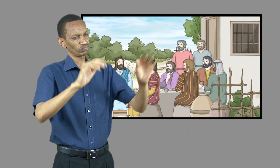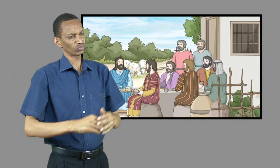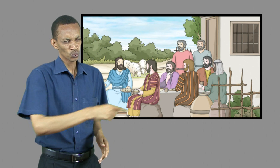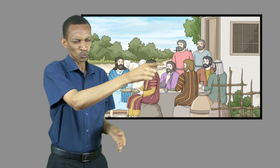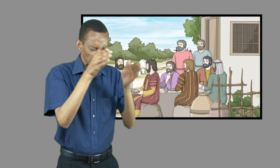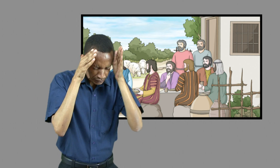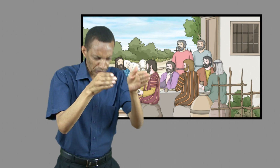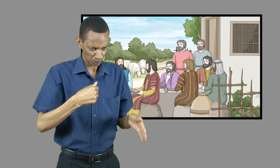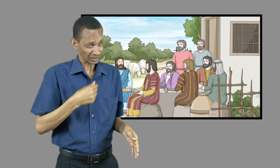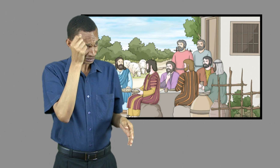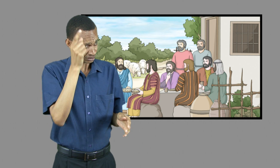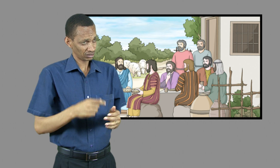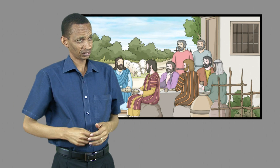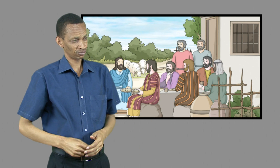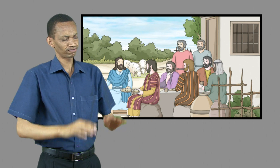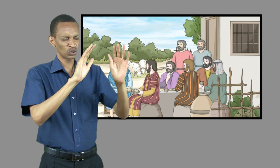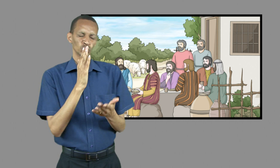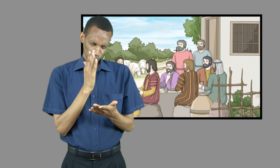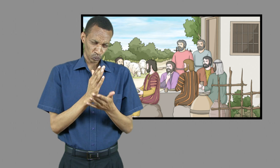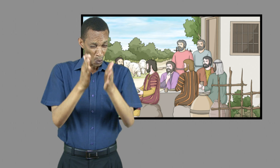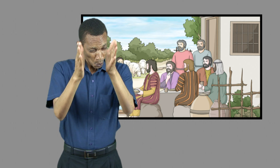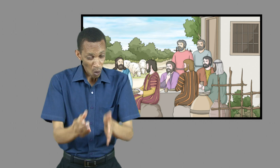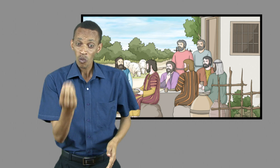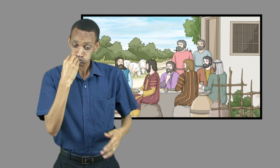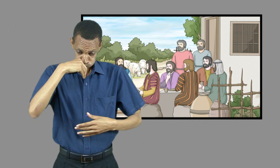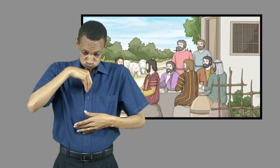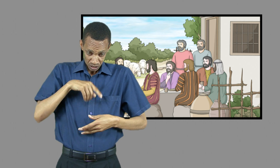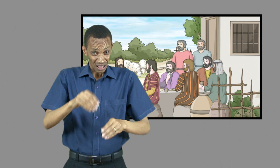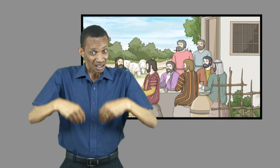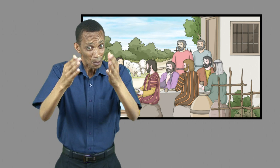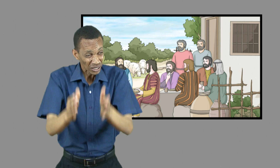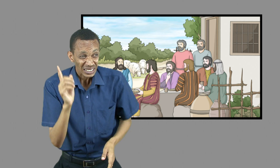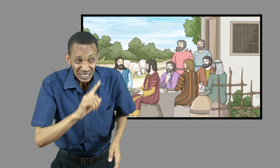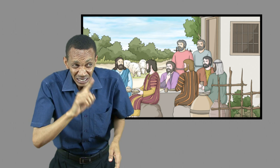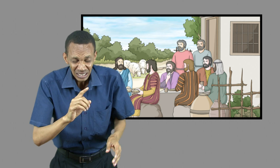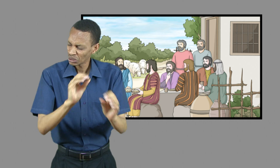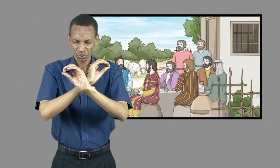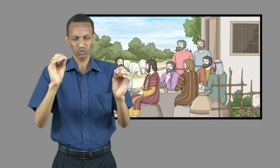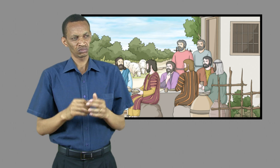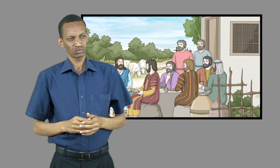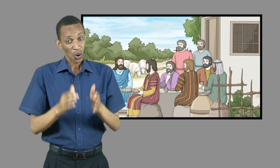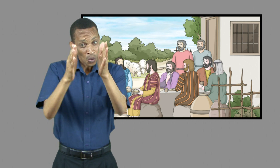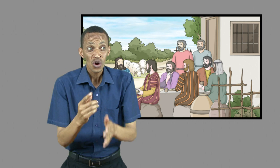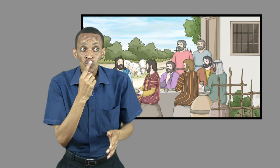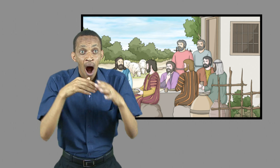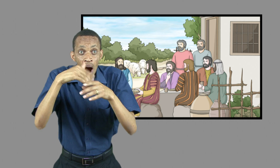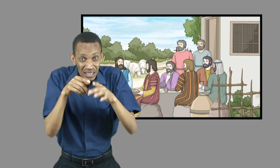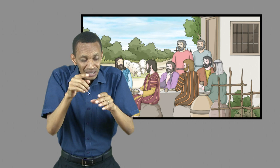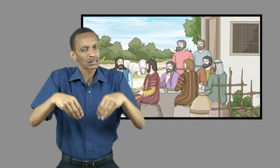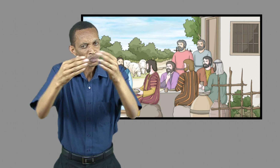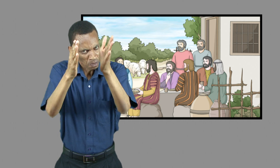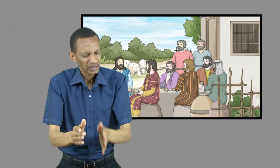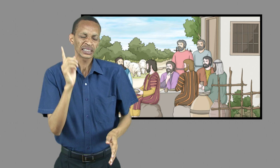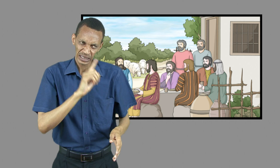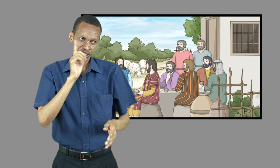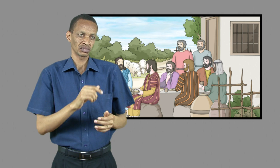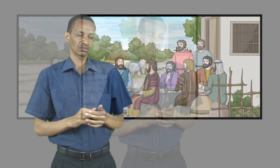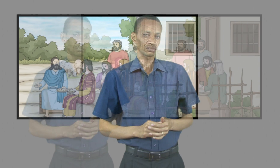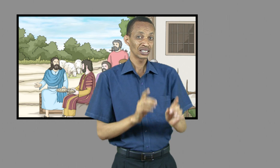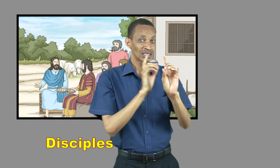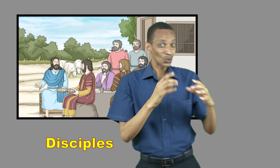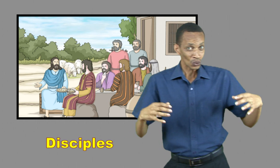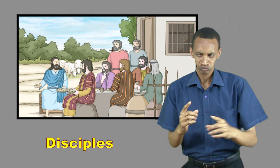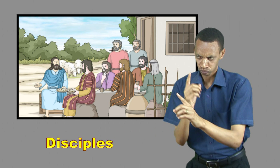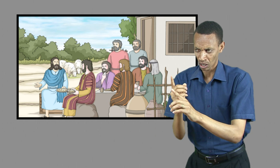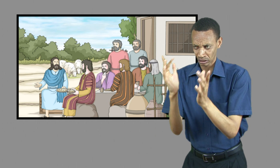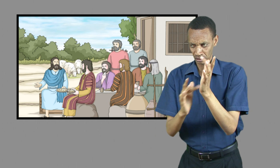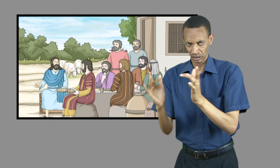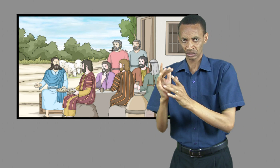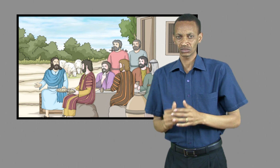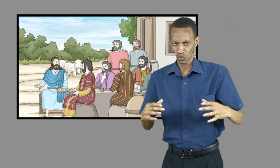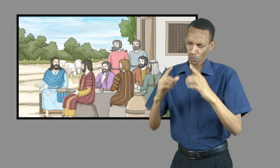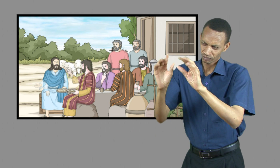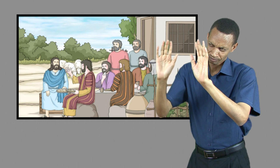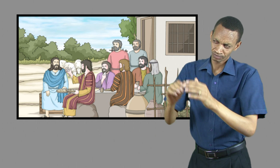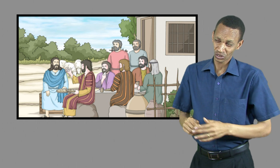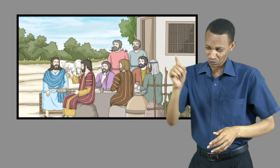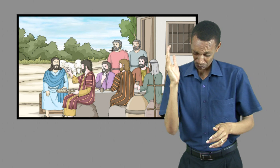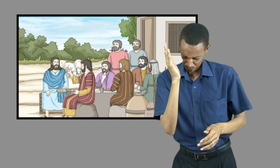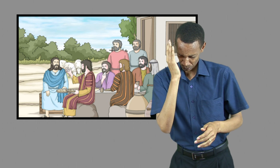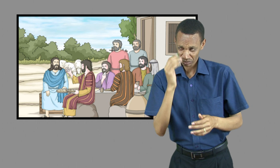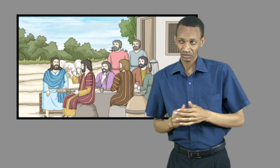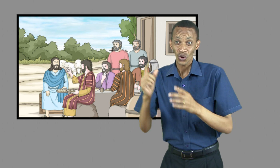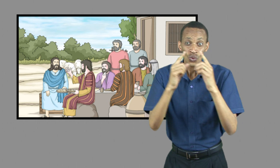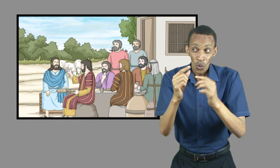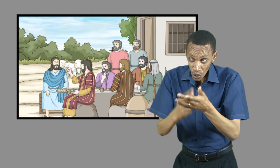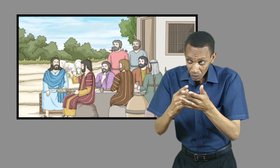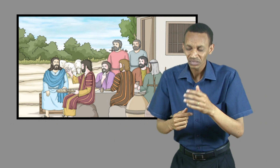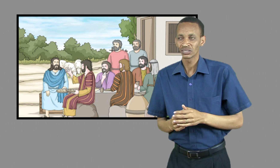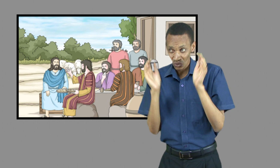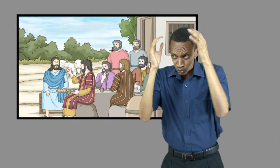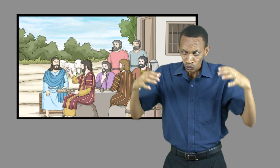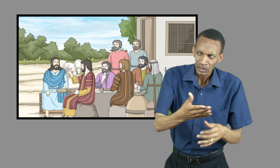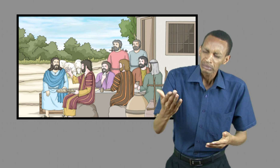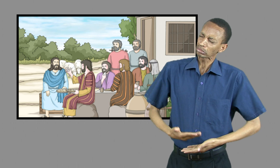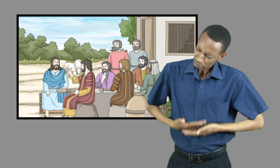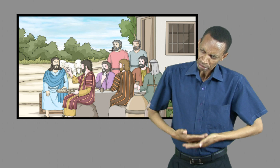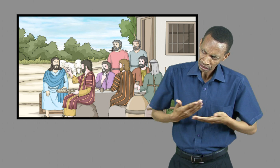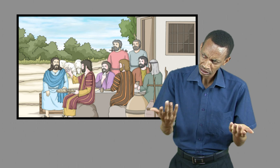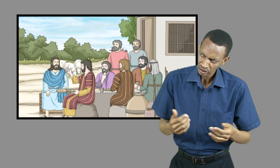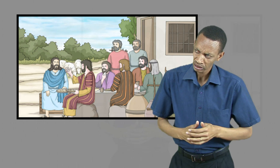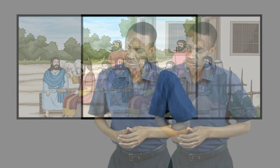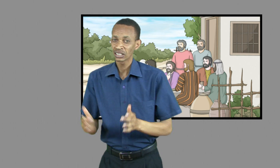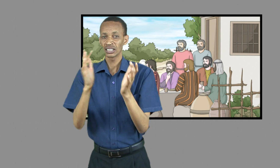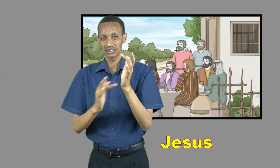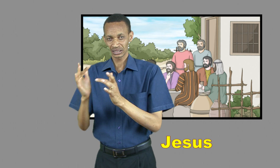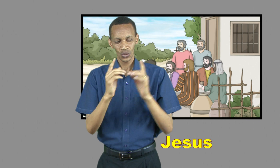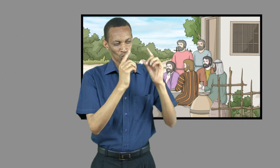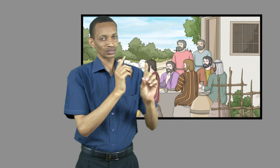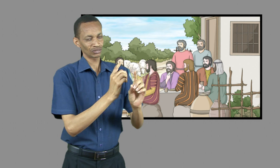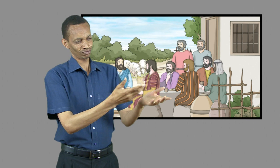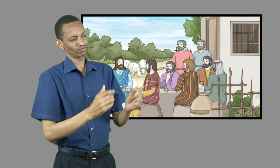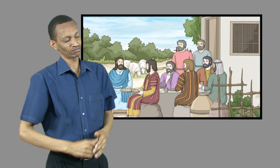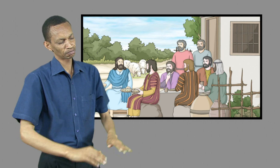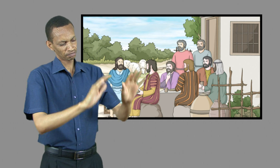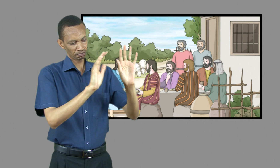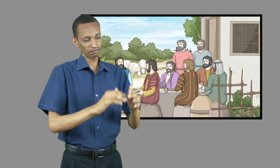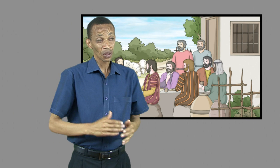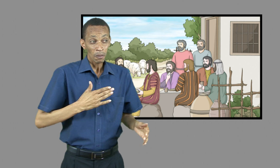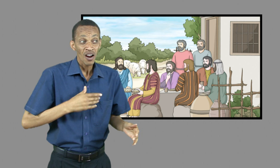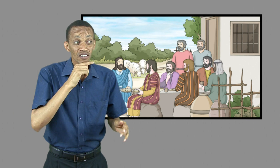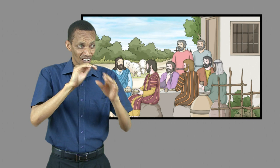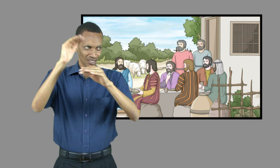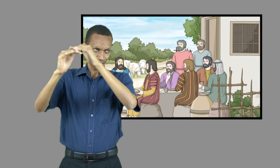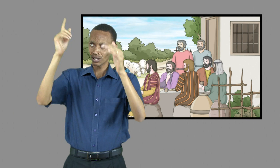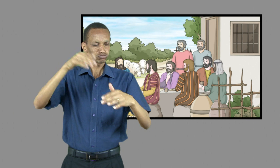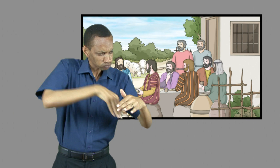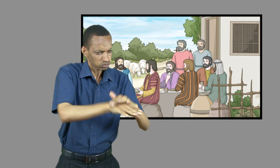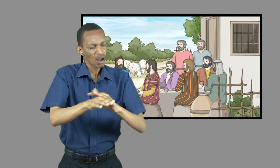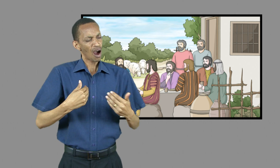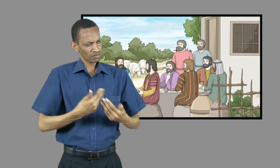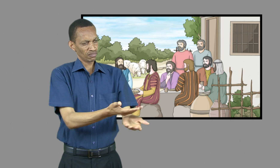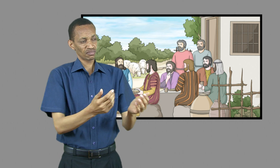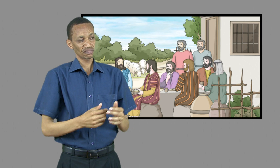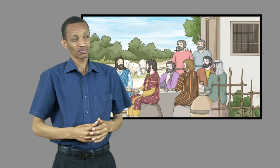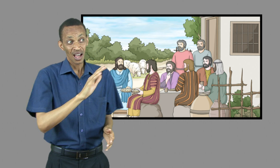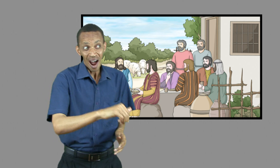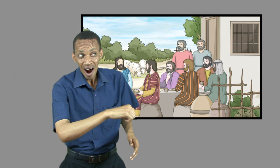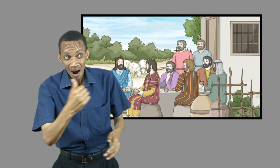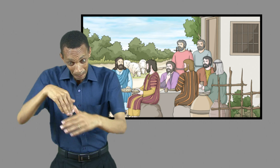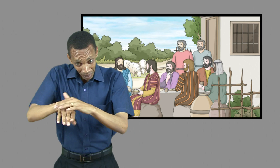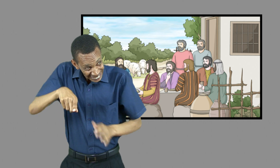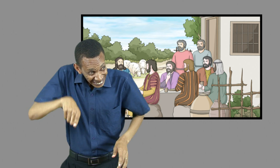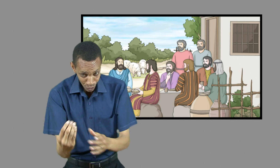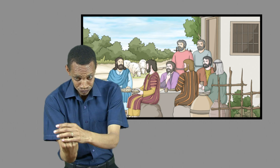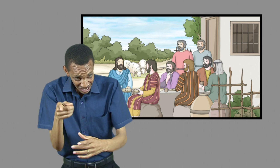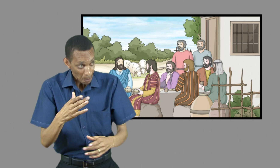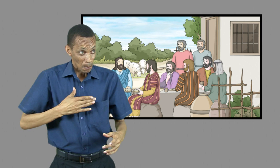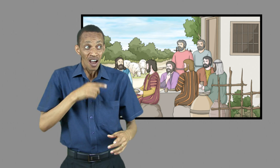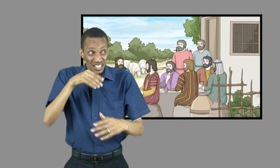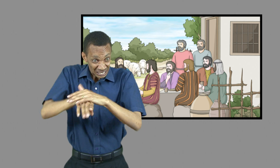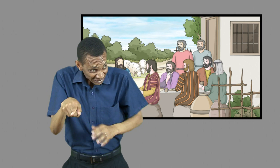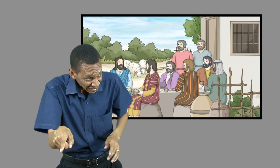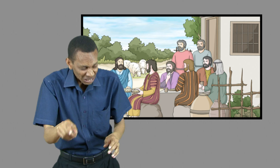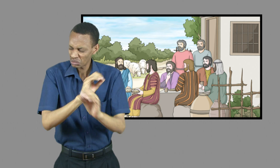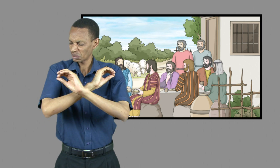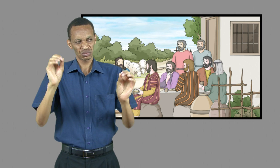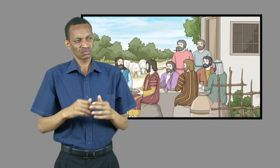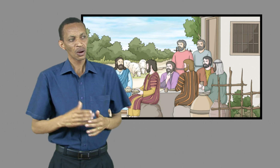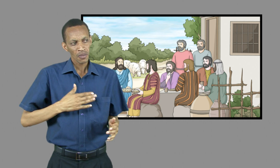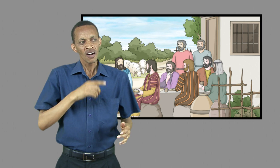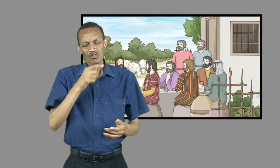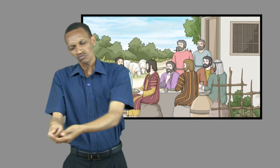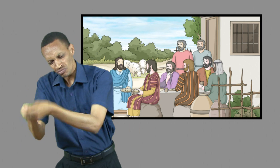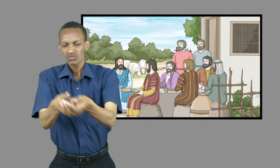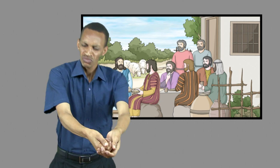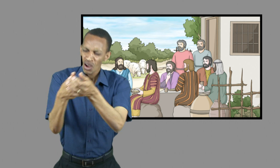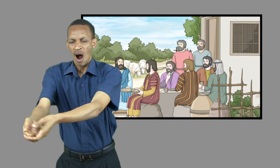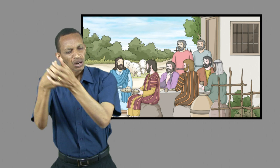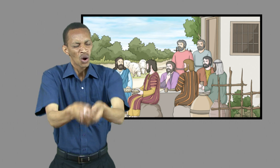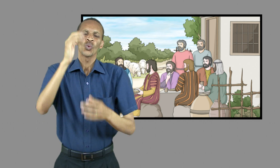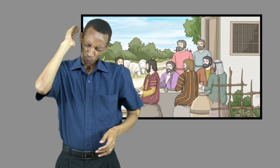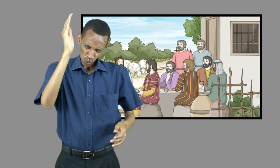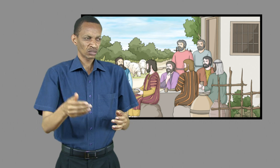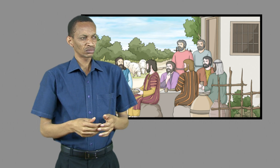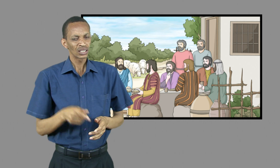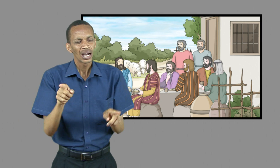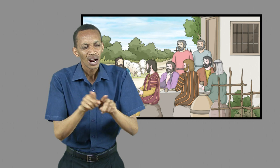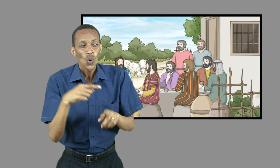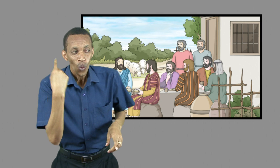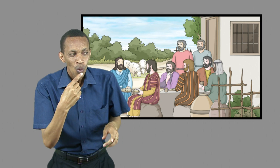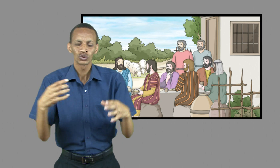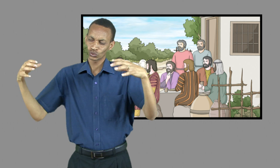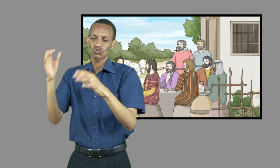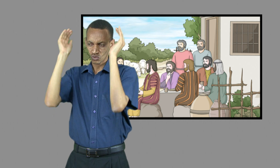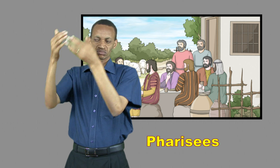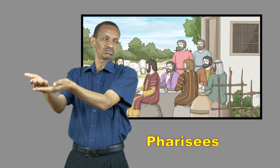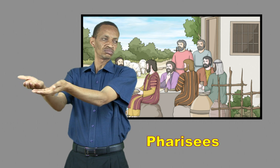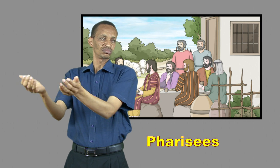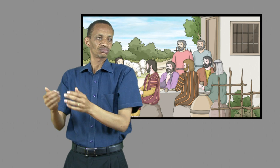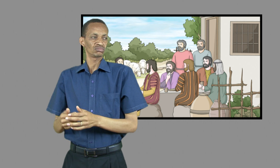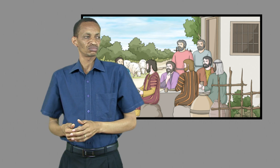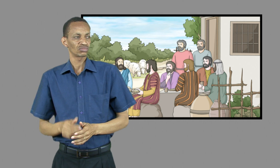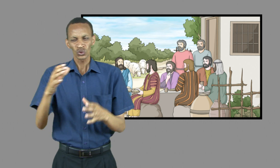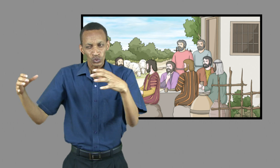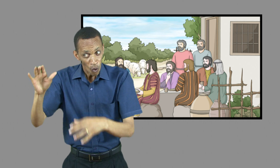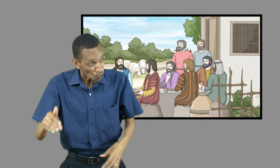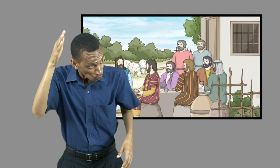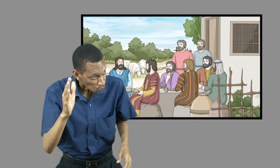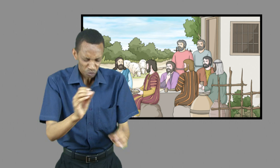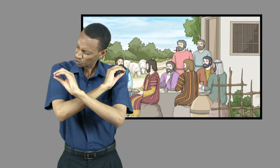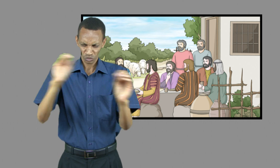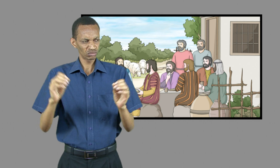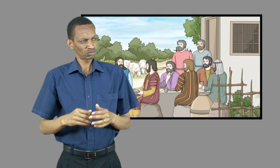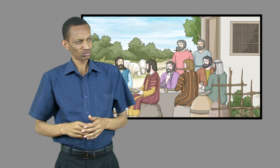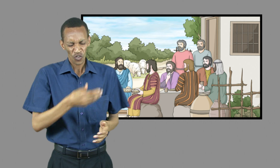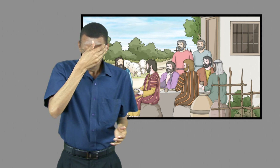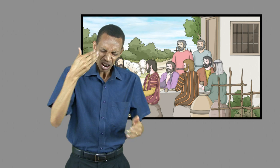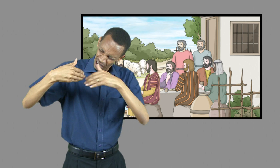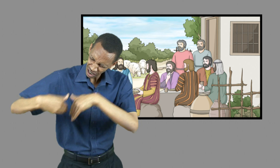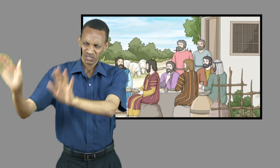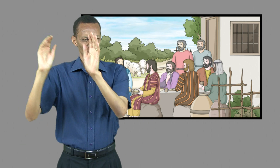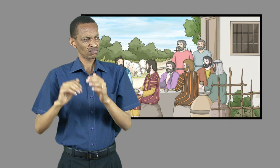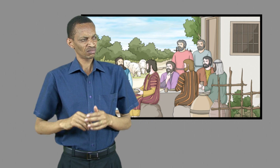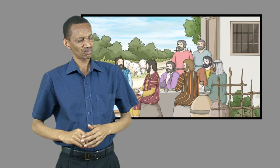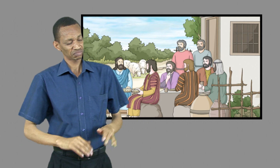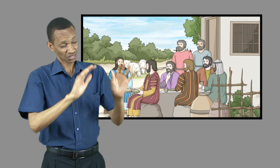A man is not defiled by what enters his mouth, but by what comes out of it.” Then the disciples came to Him and said, “Are You aware that the Pharisees were offended when they heard this?” But Jesus replied, “Every plant that My heavenly Father has not planted will be pulled up by its roots.